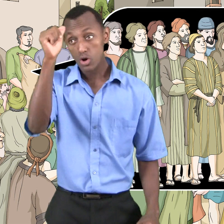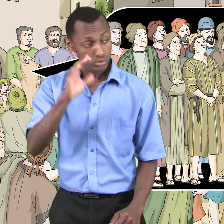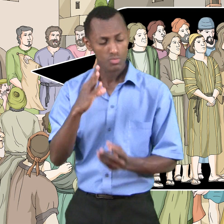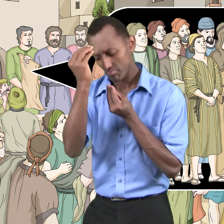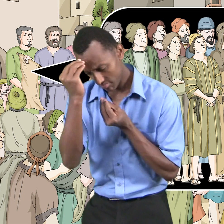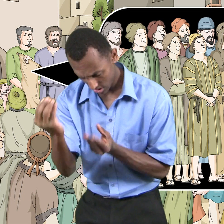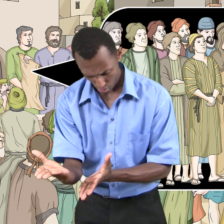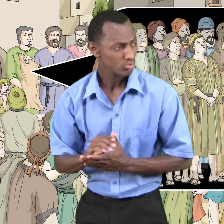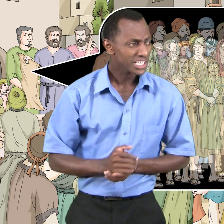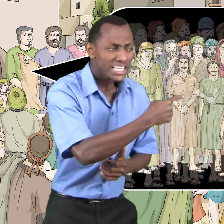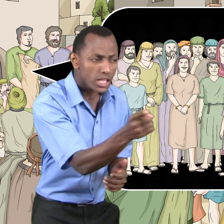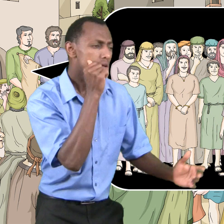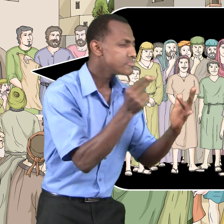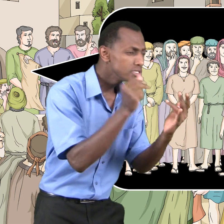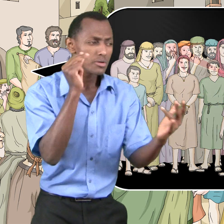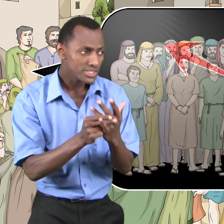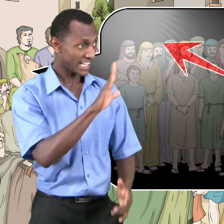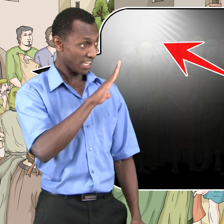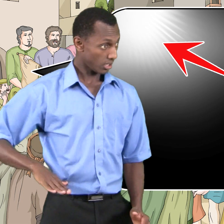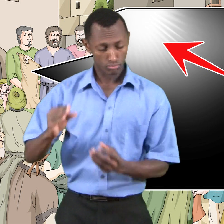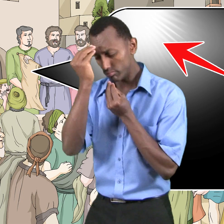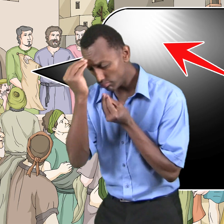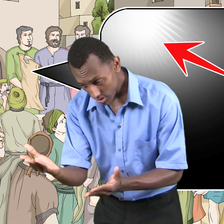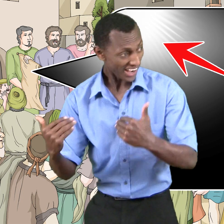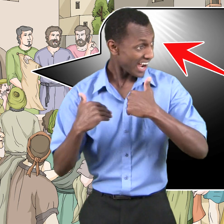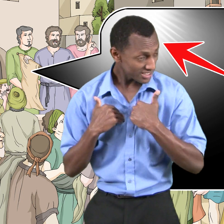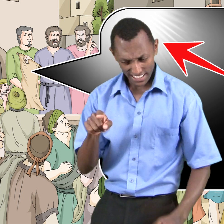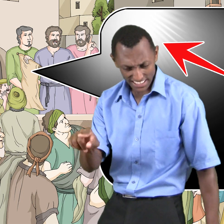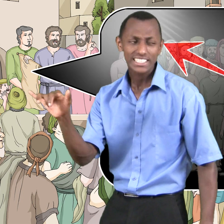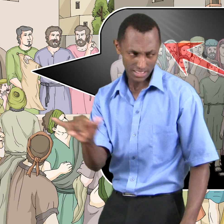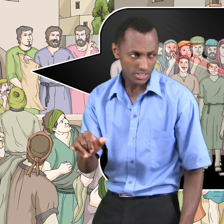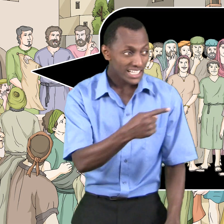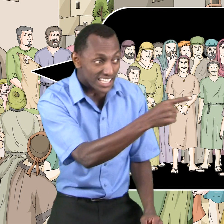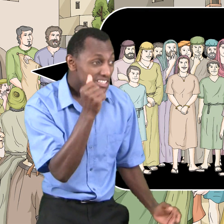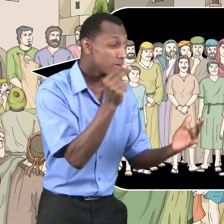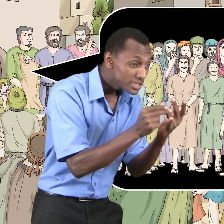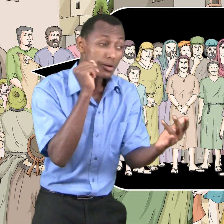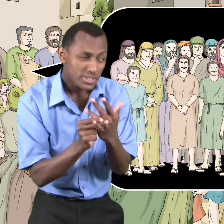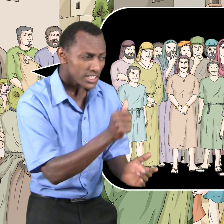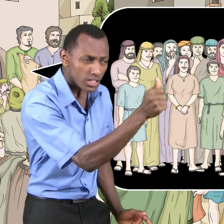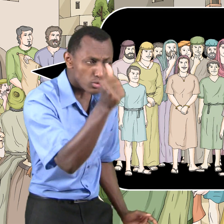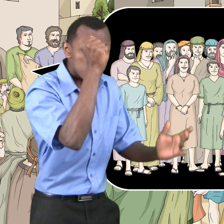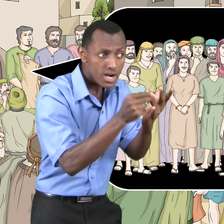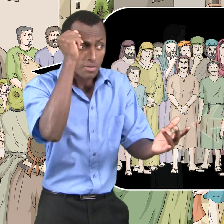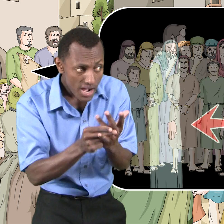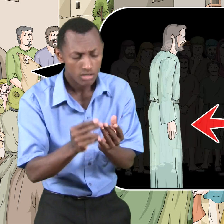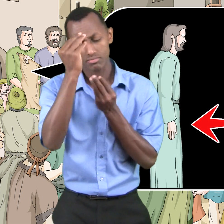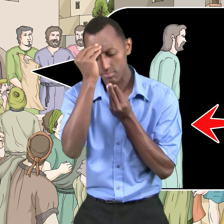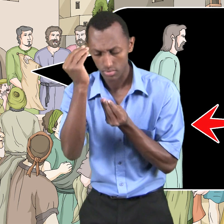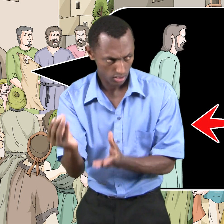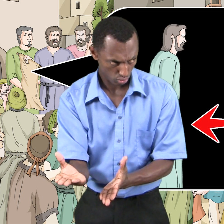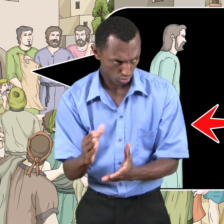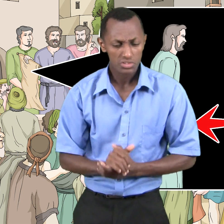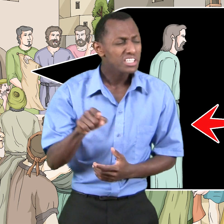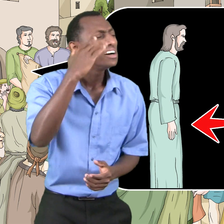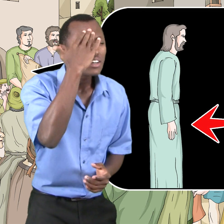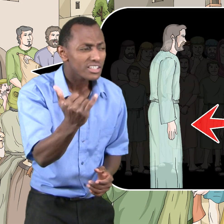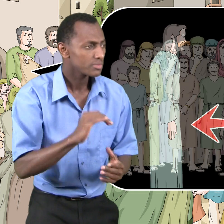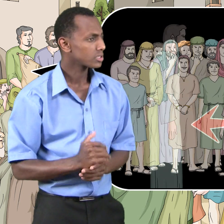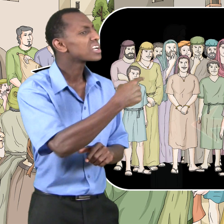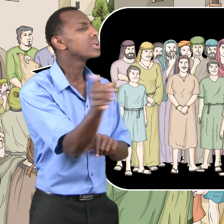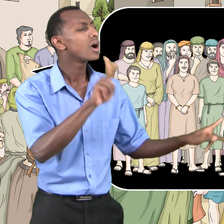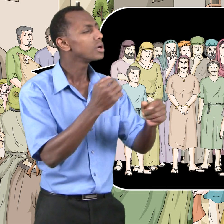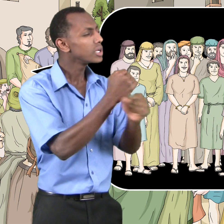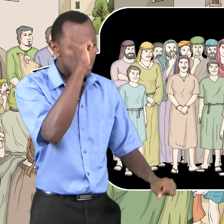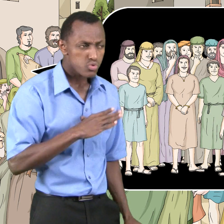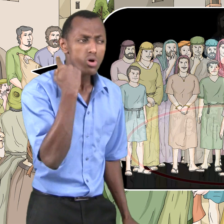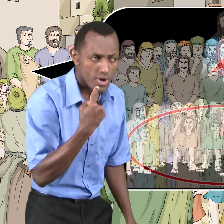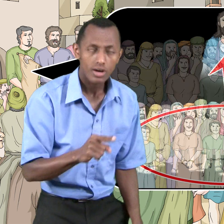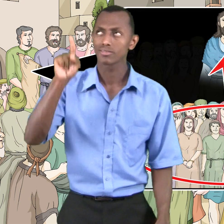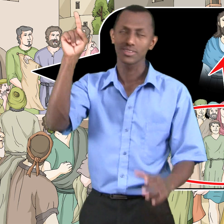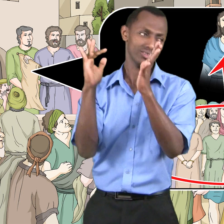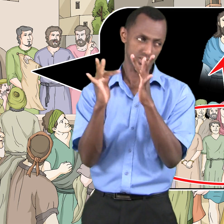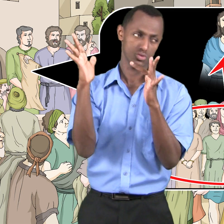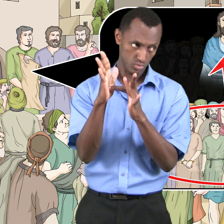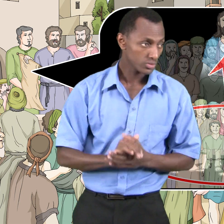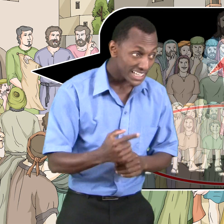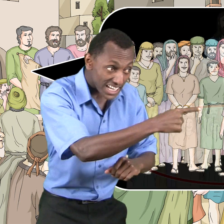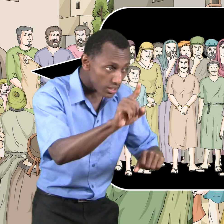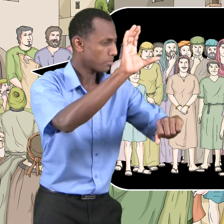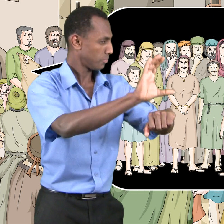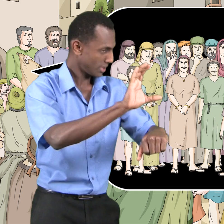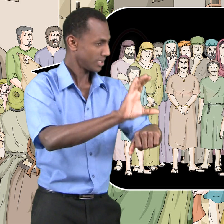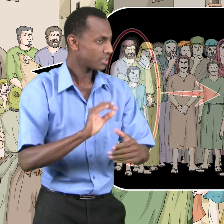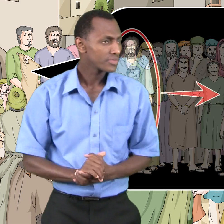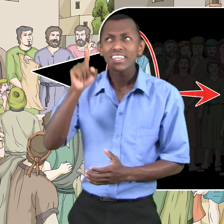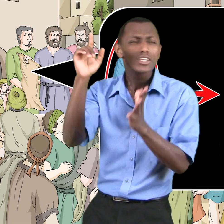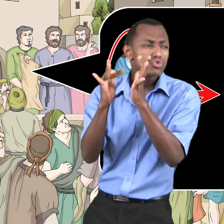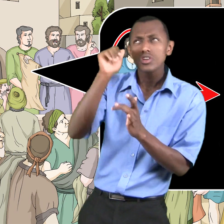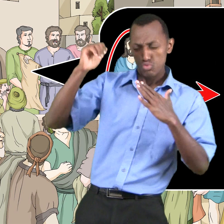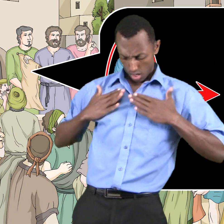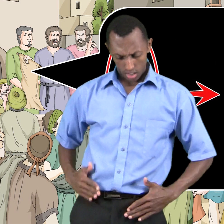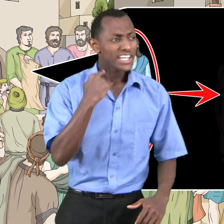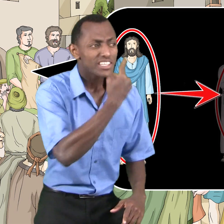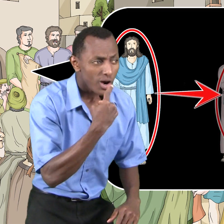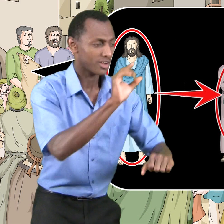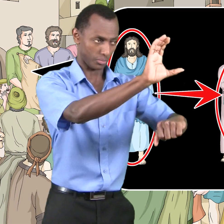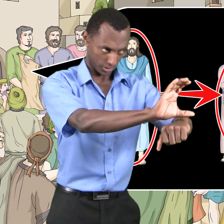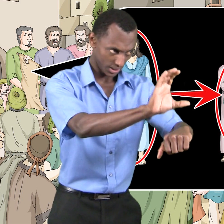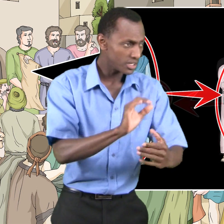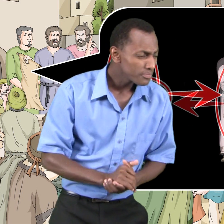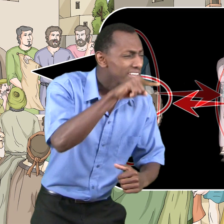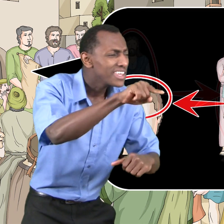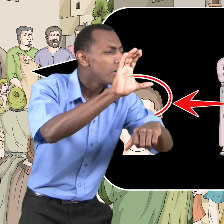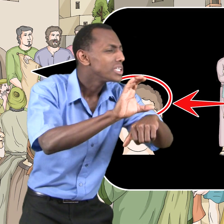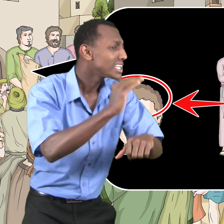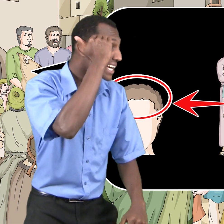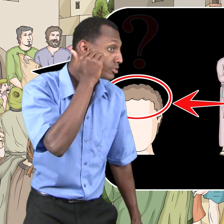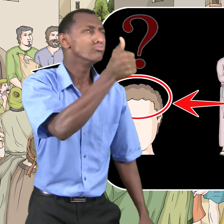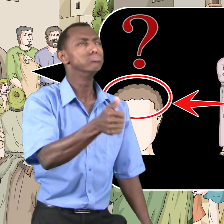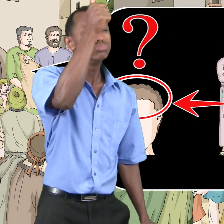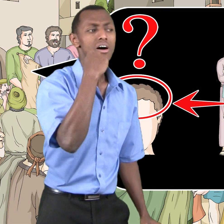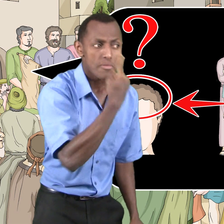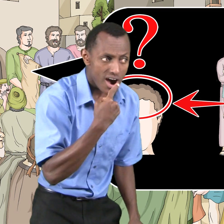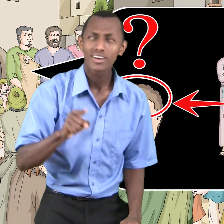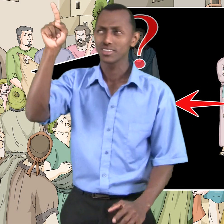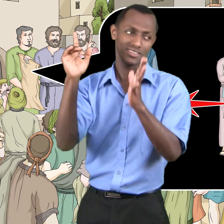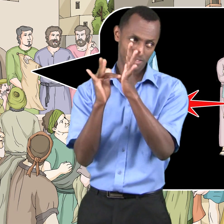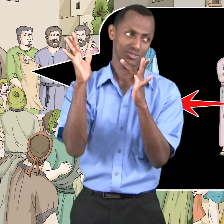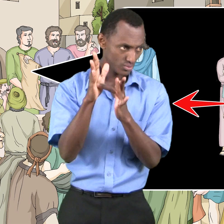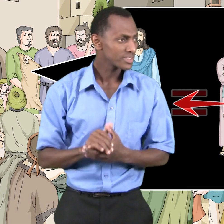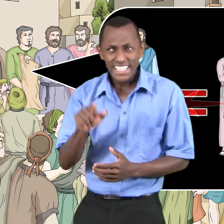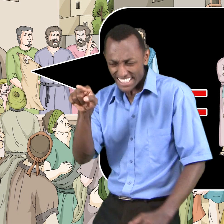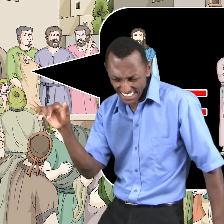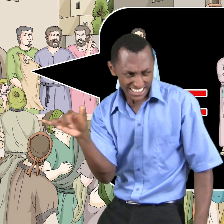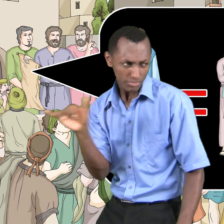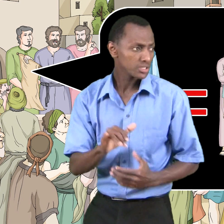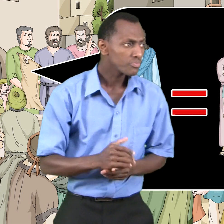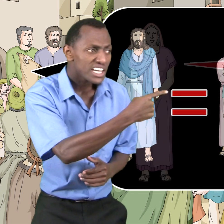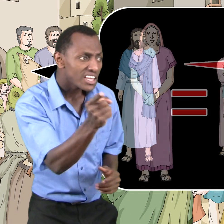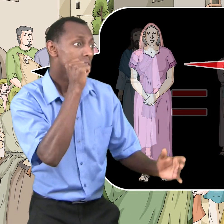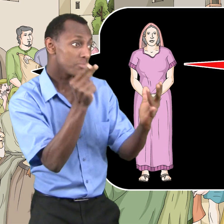For the husband is the head of the wife as Christ is the head of the church, His body, of which He is the Savior.